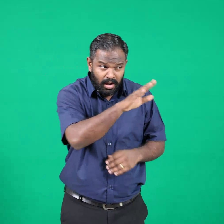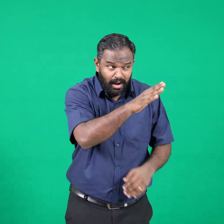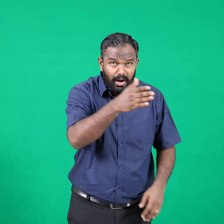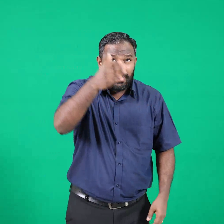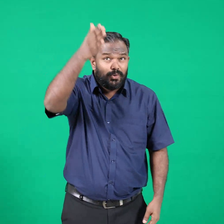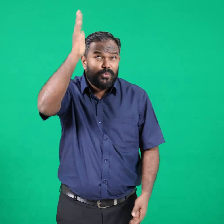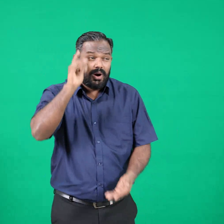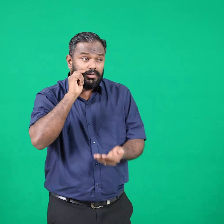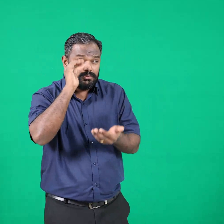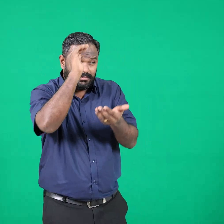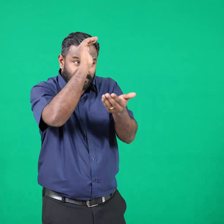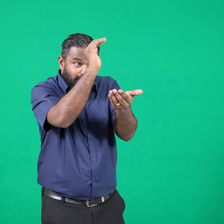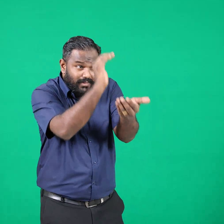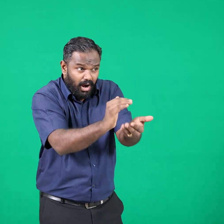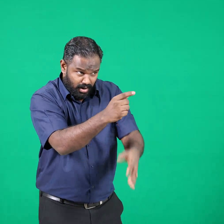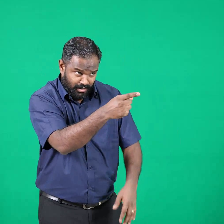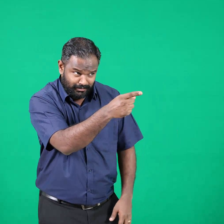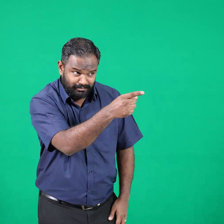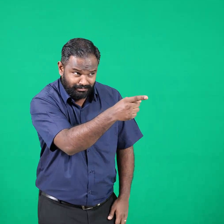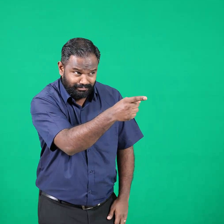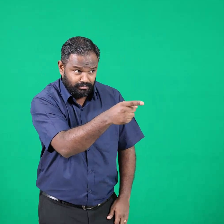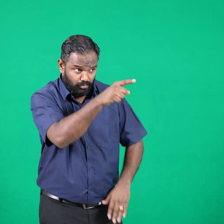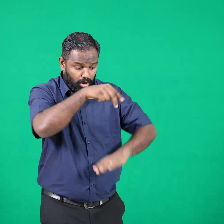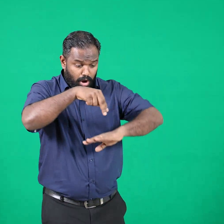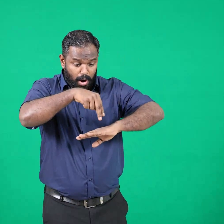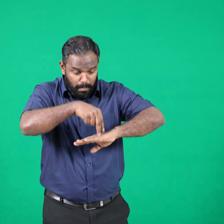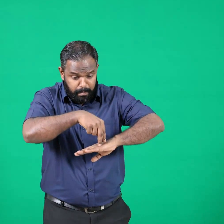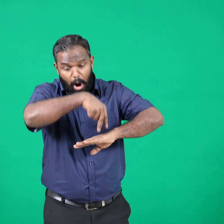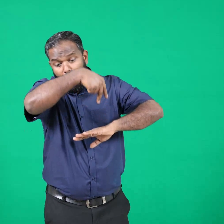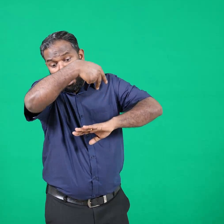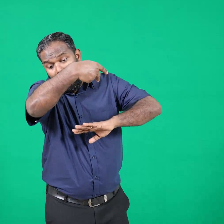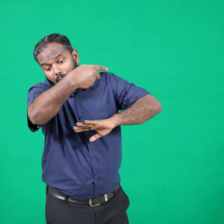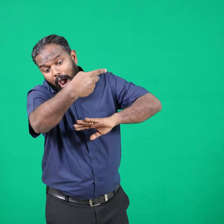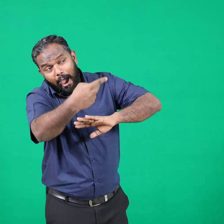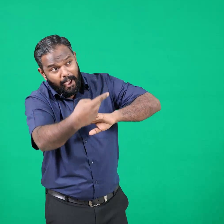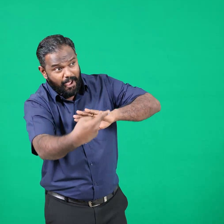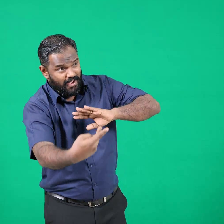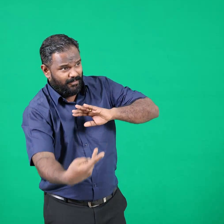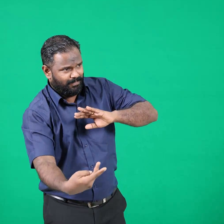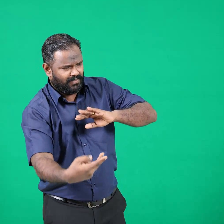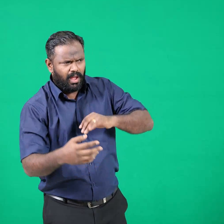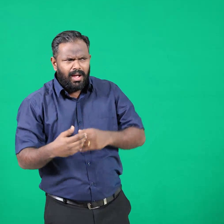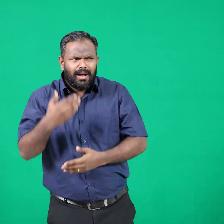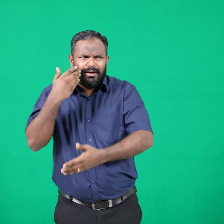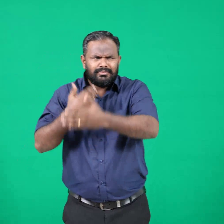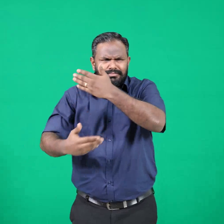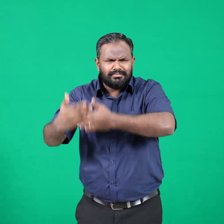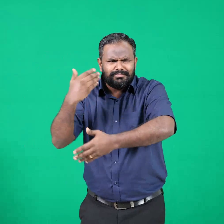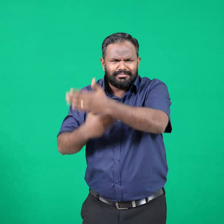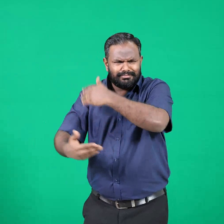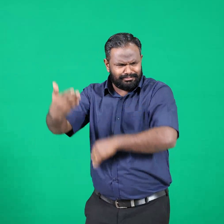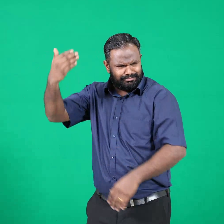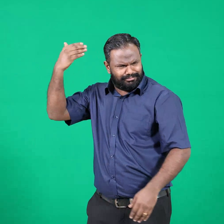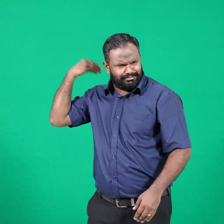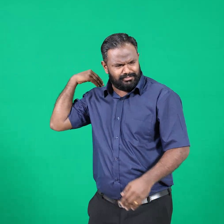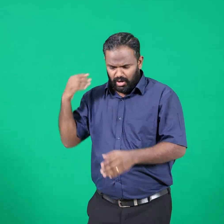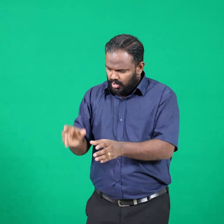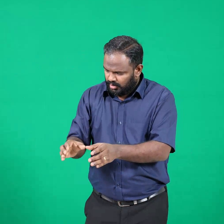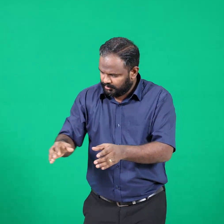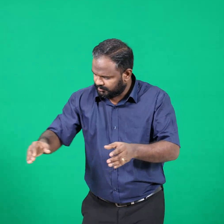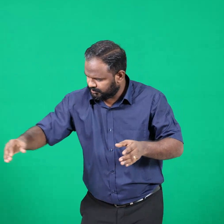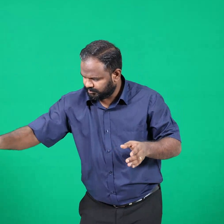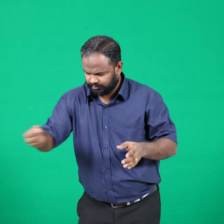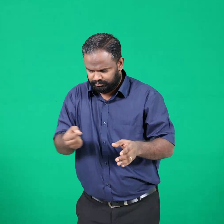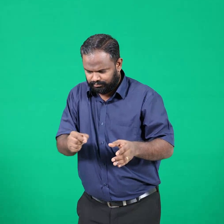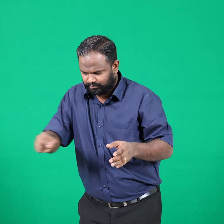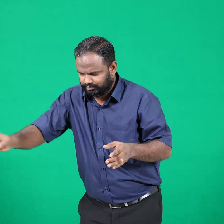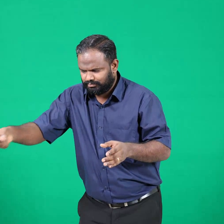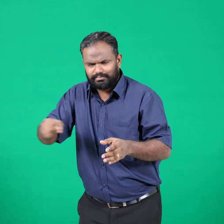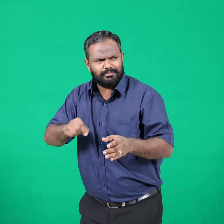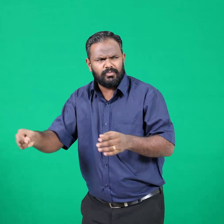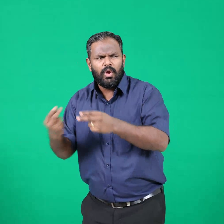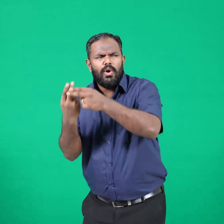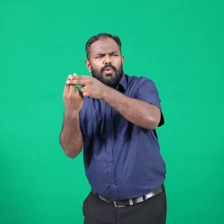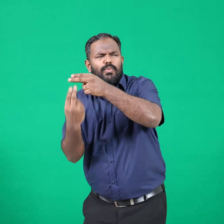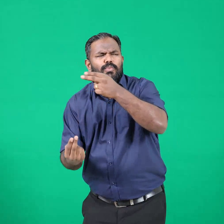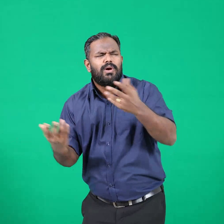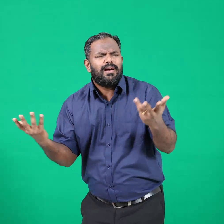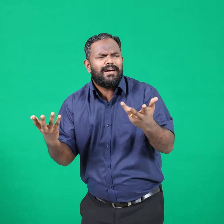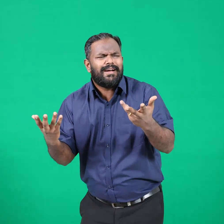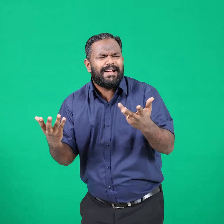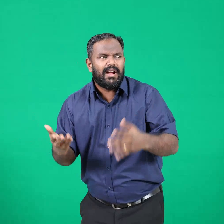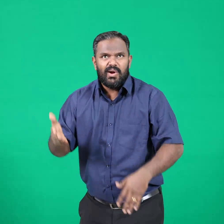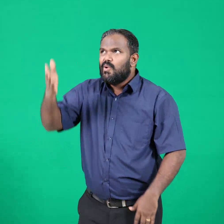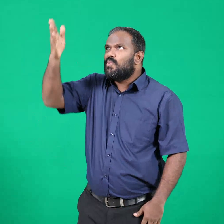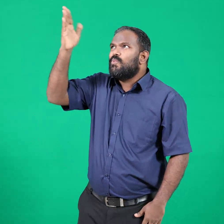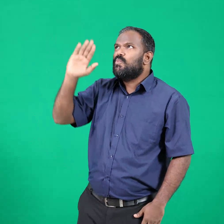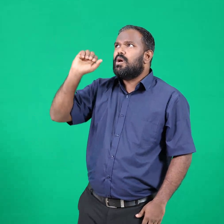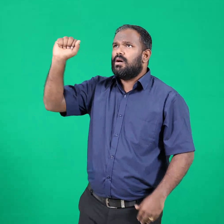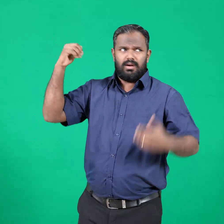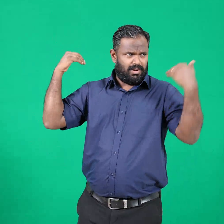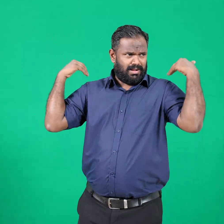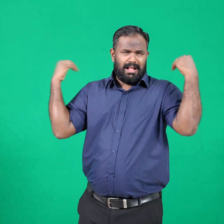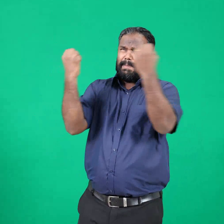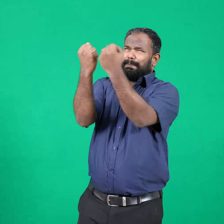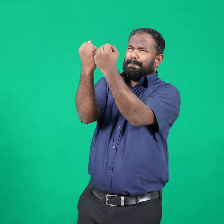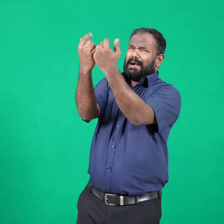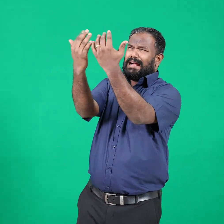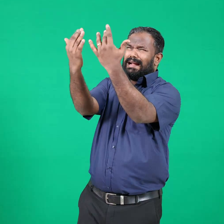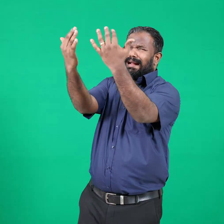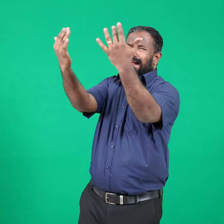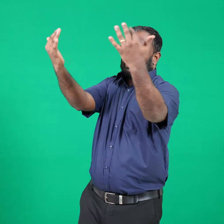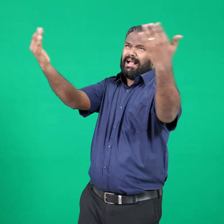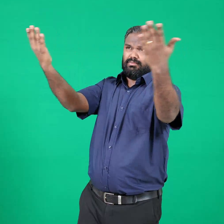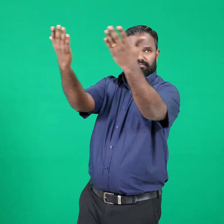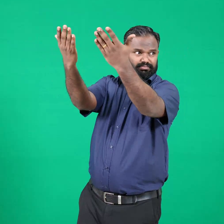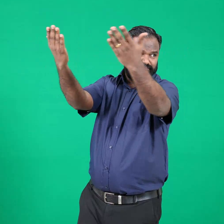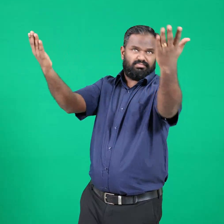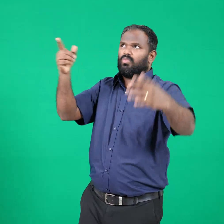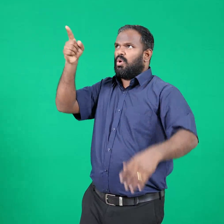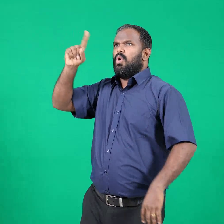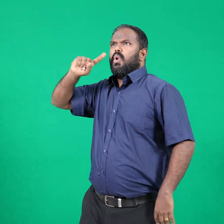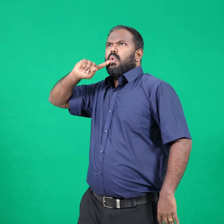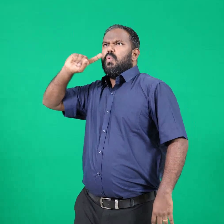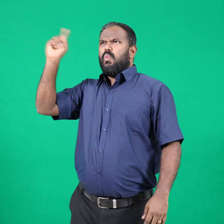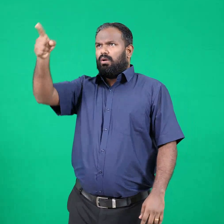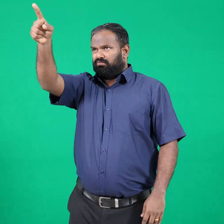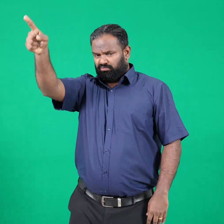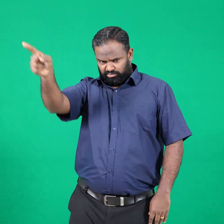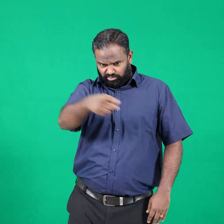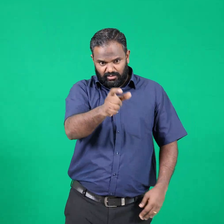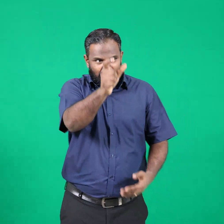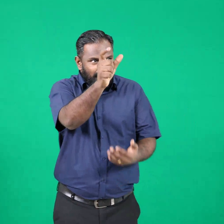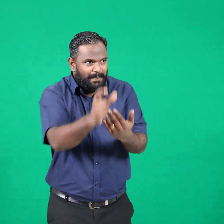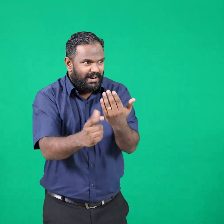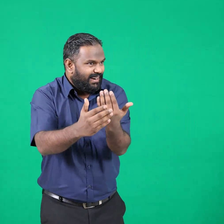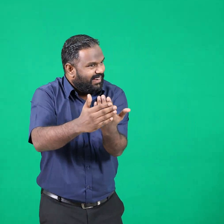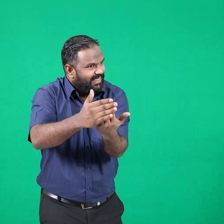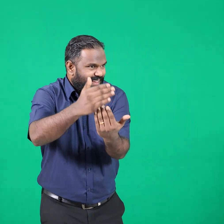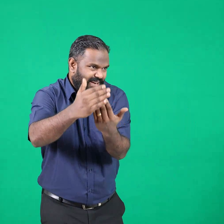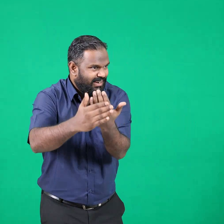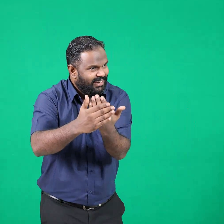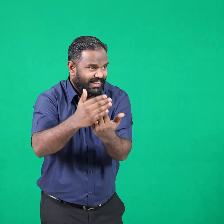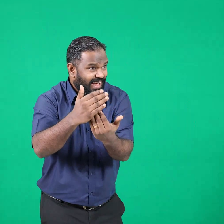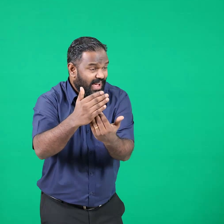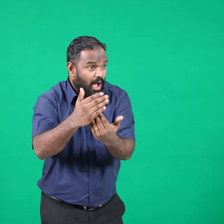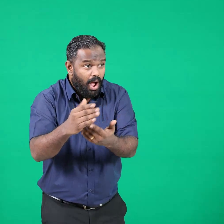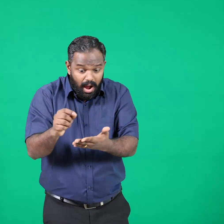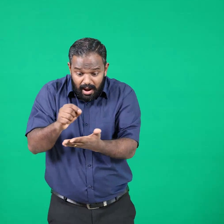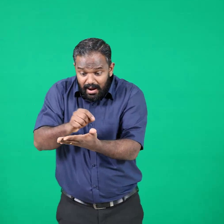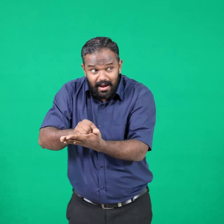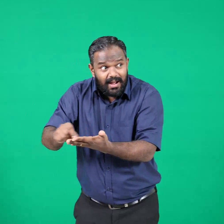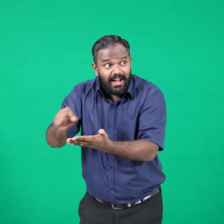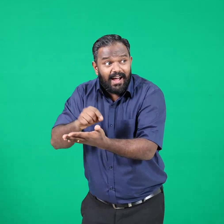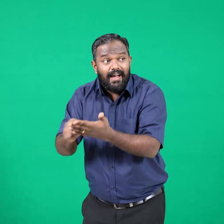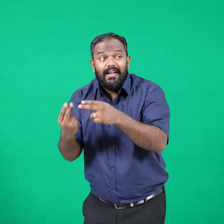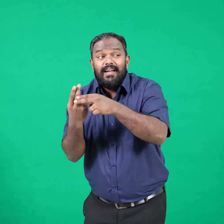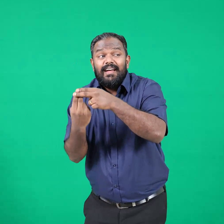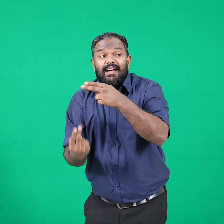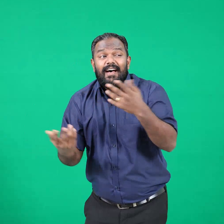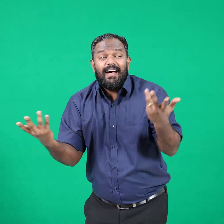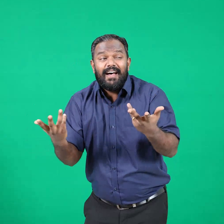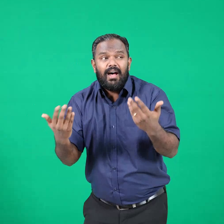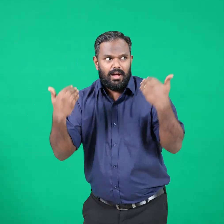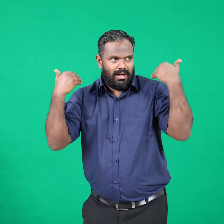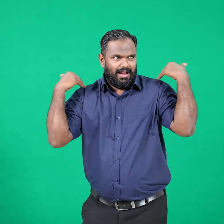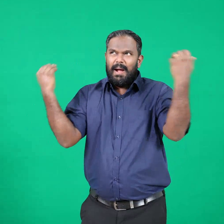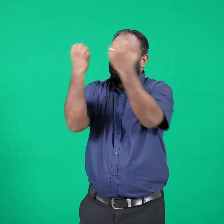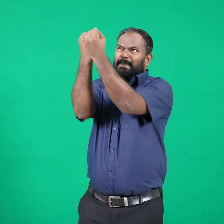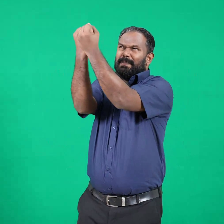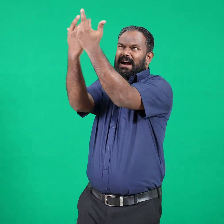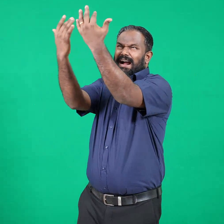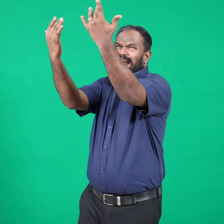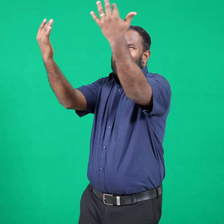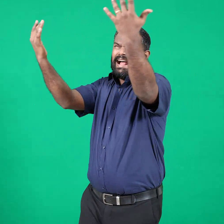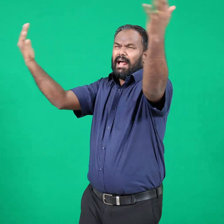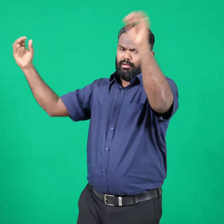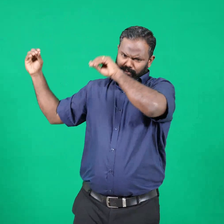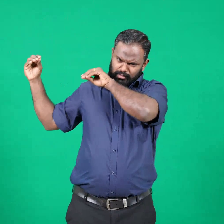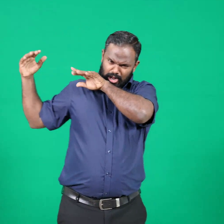For it is written: ' He will command His angels concerning You to guard You carefully;